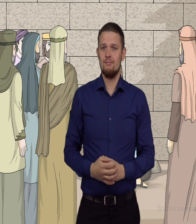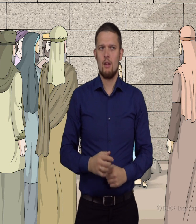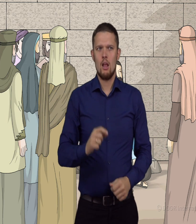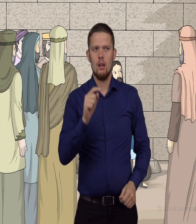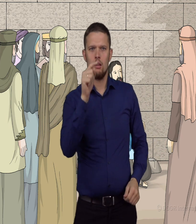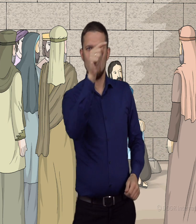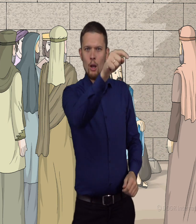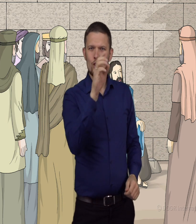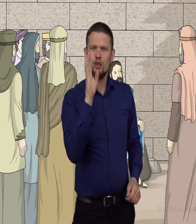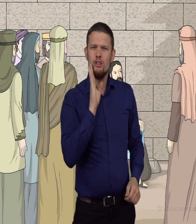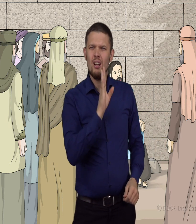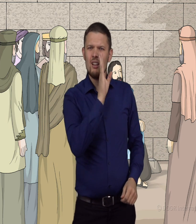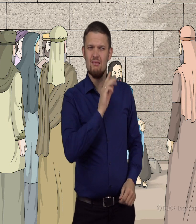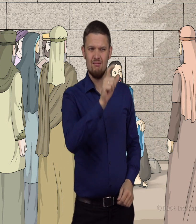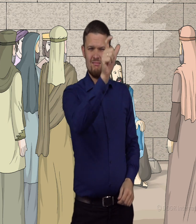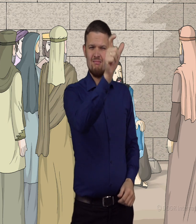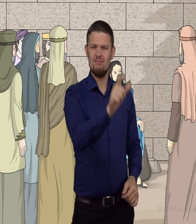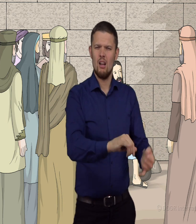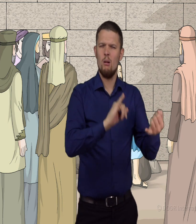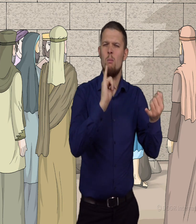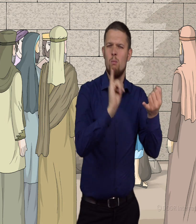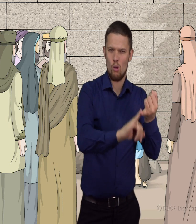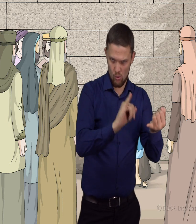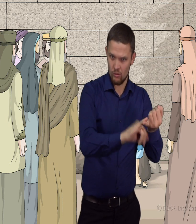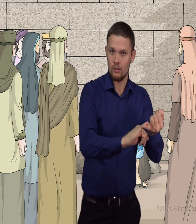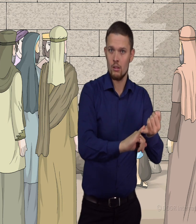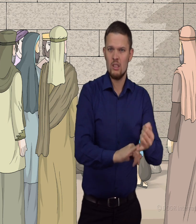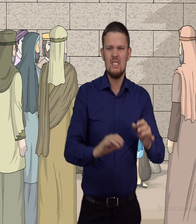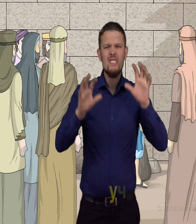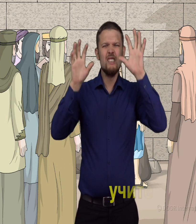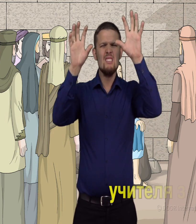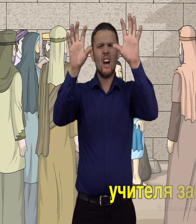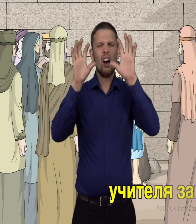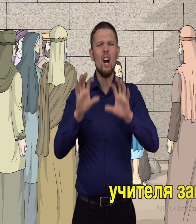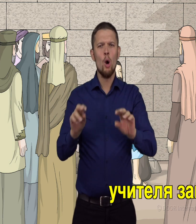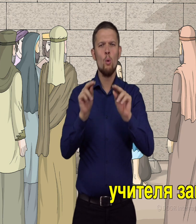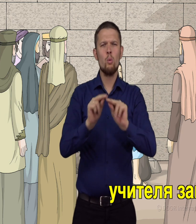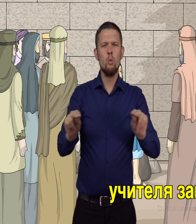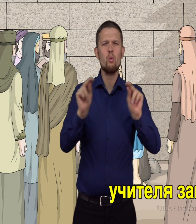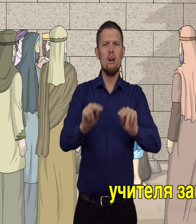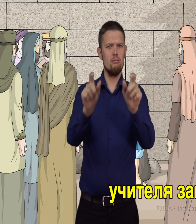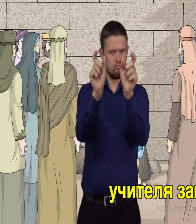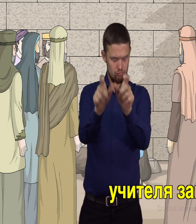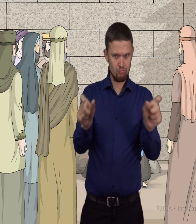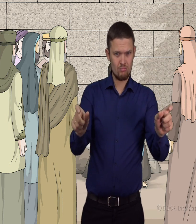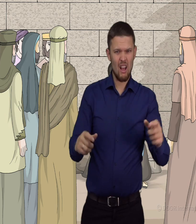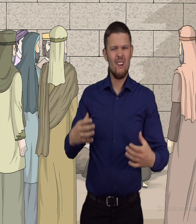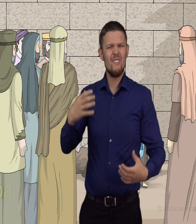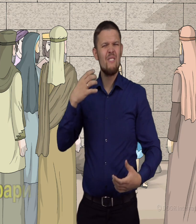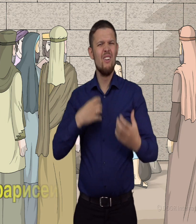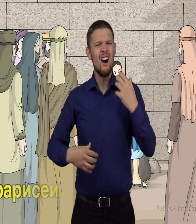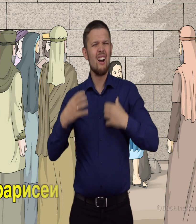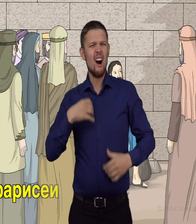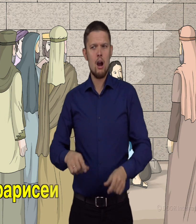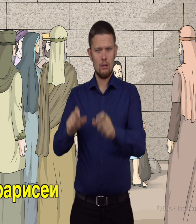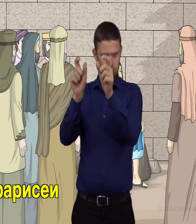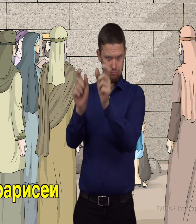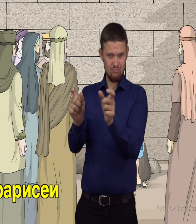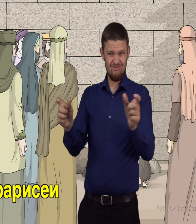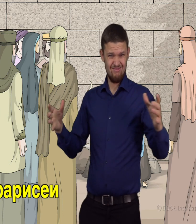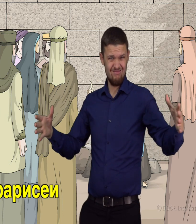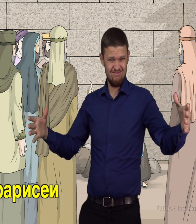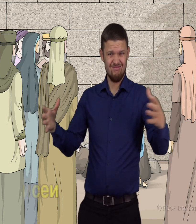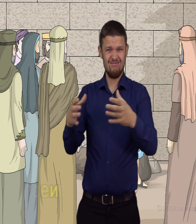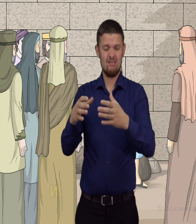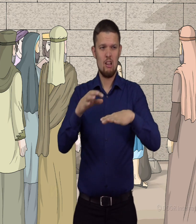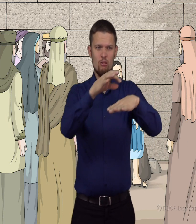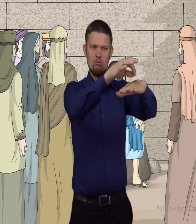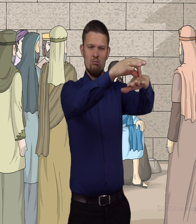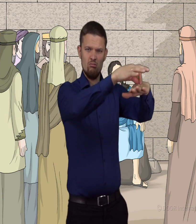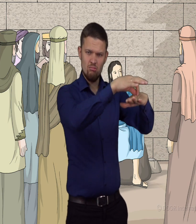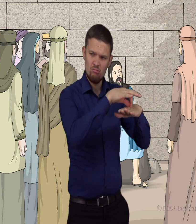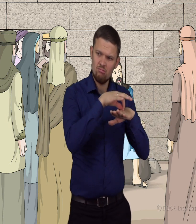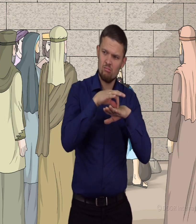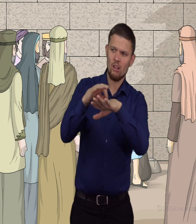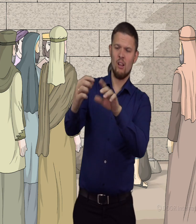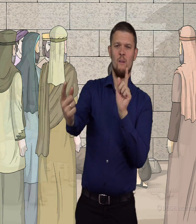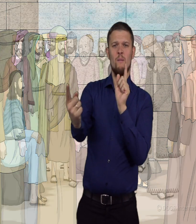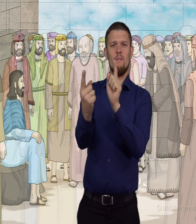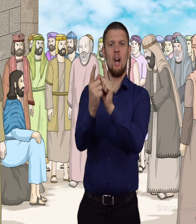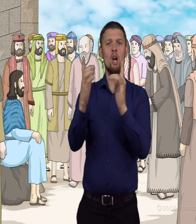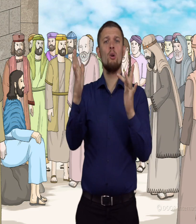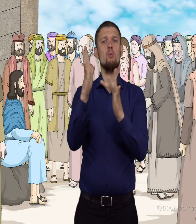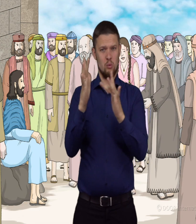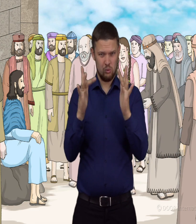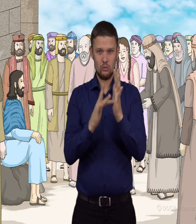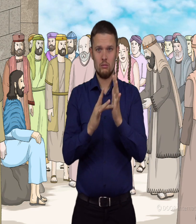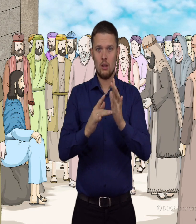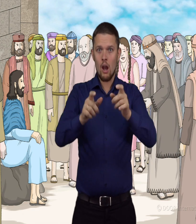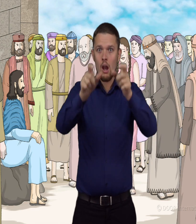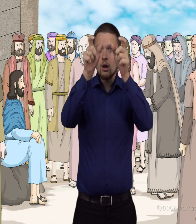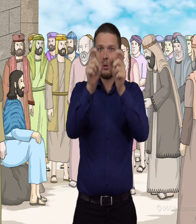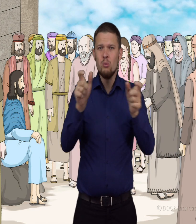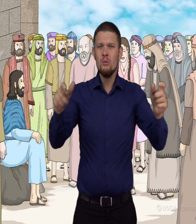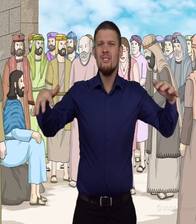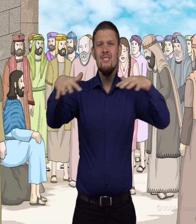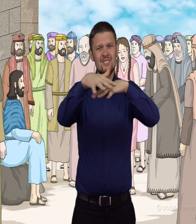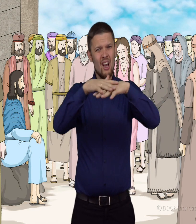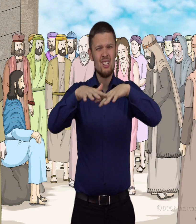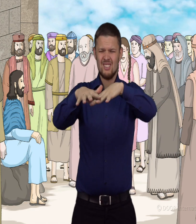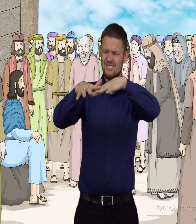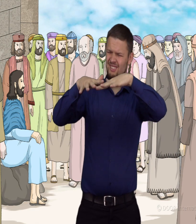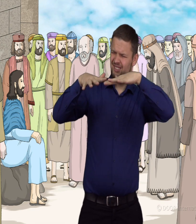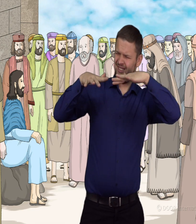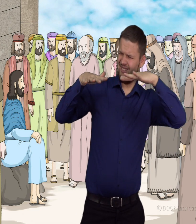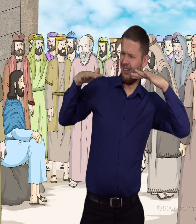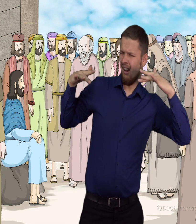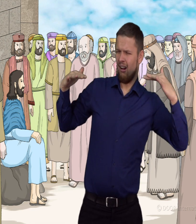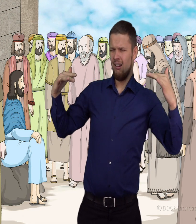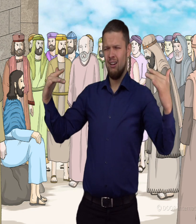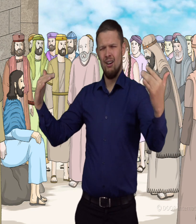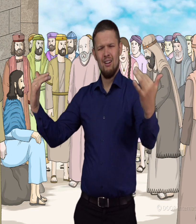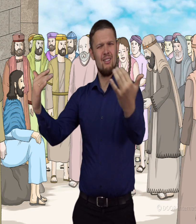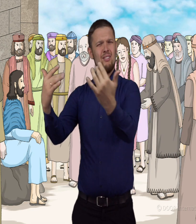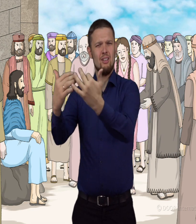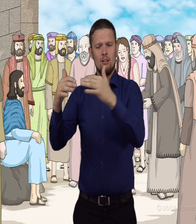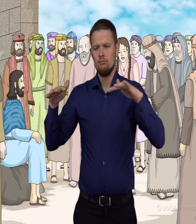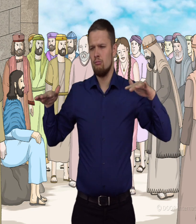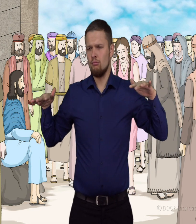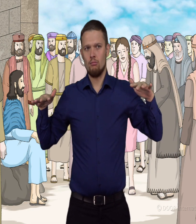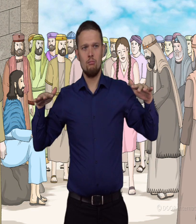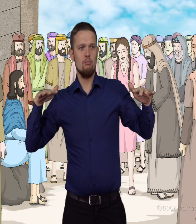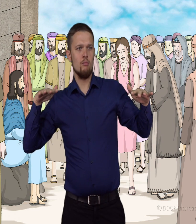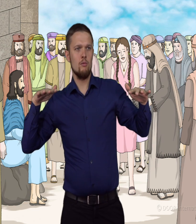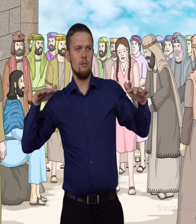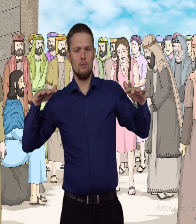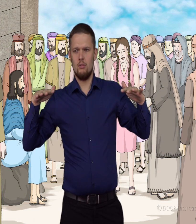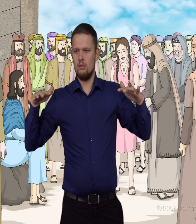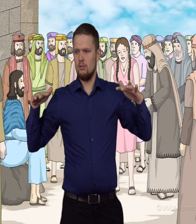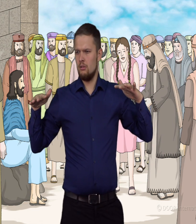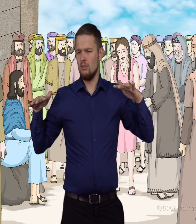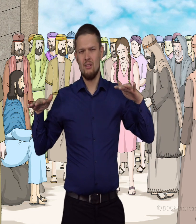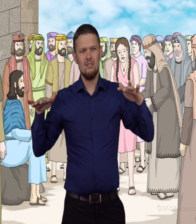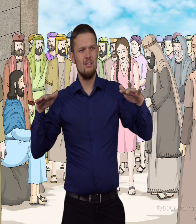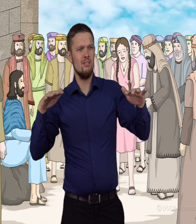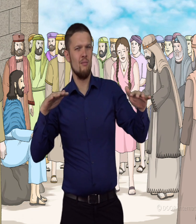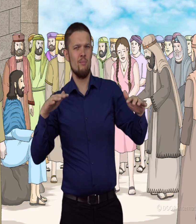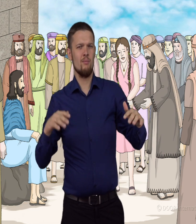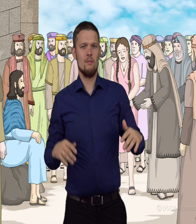The scribes and Pharisees, however, brought to Him a woman caught in adultery.